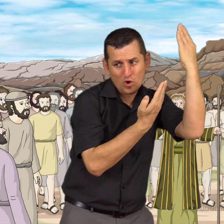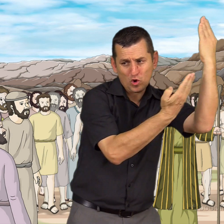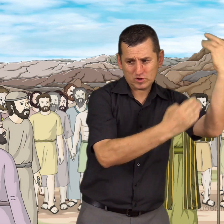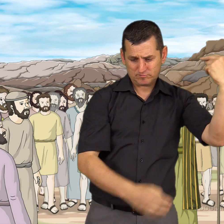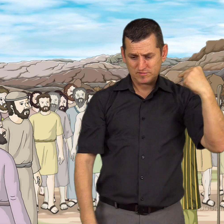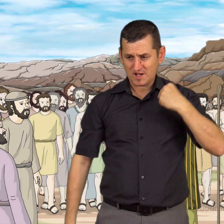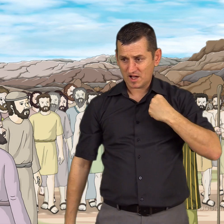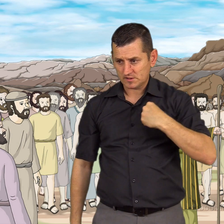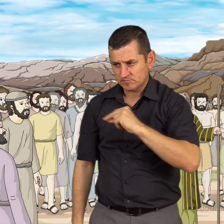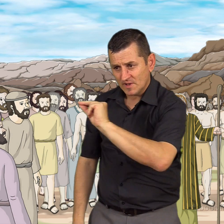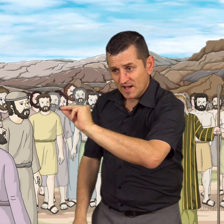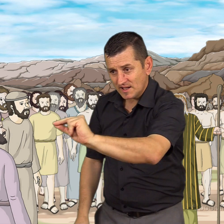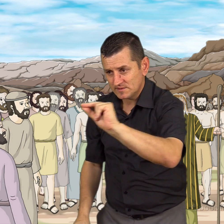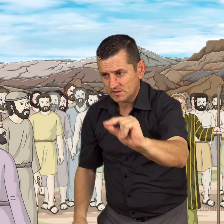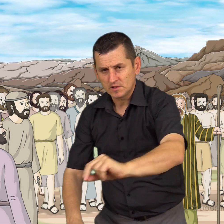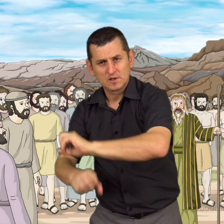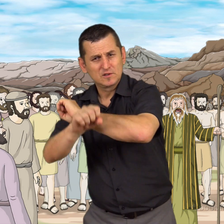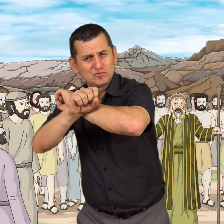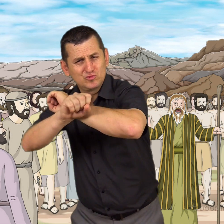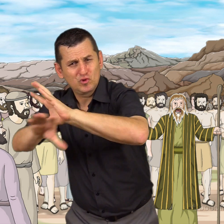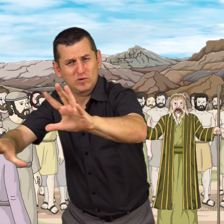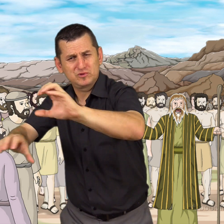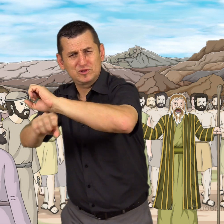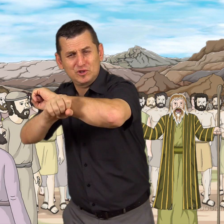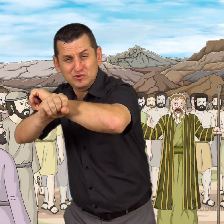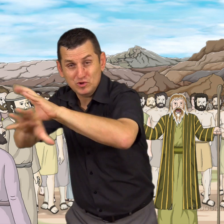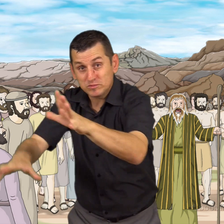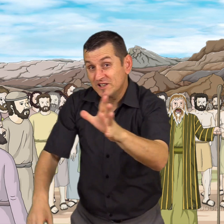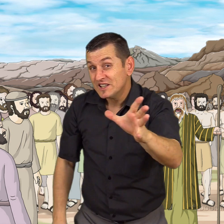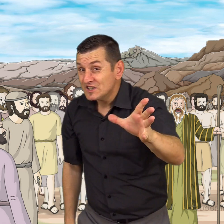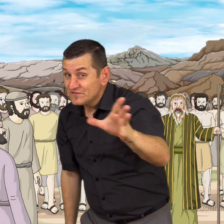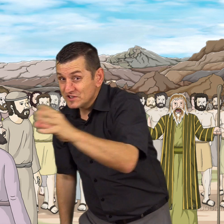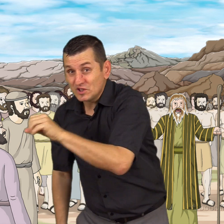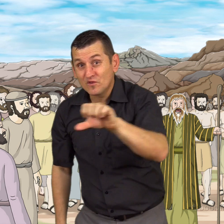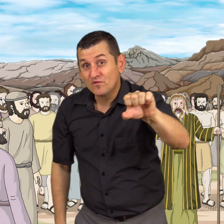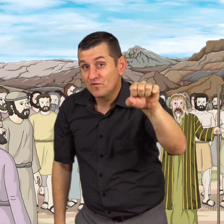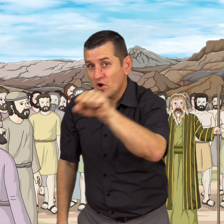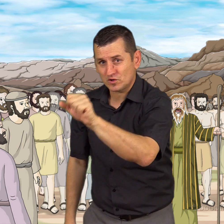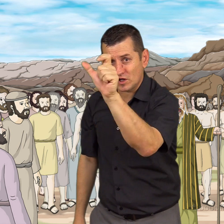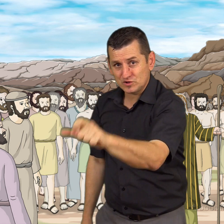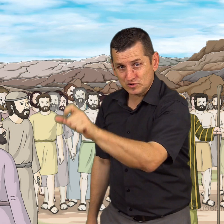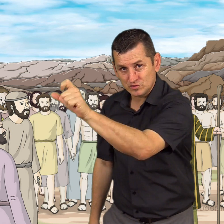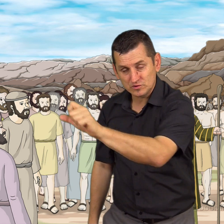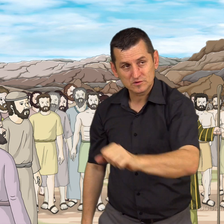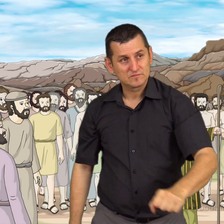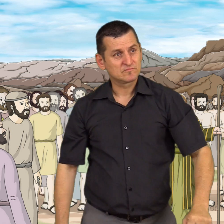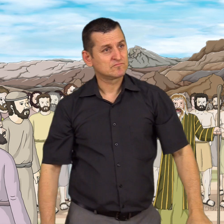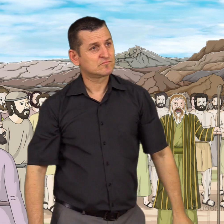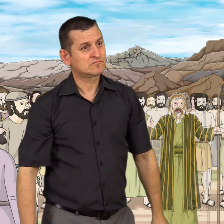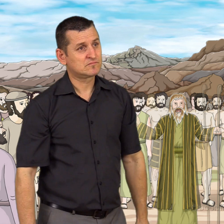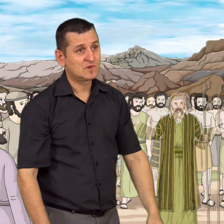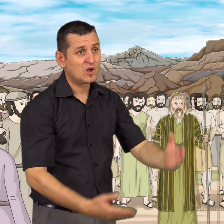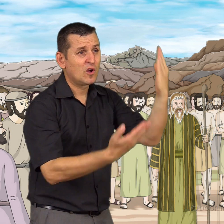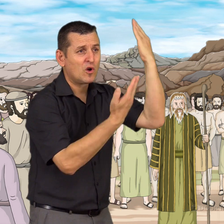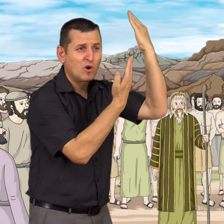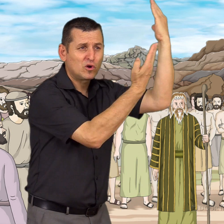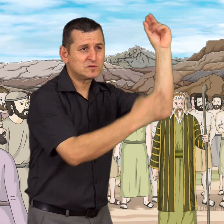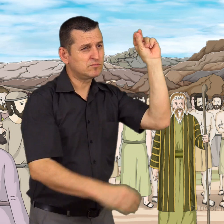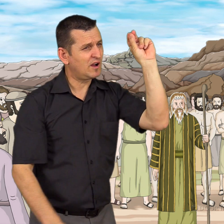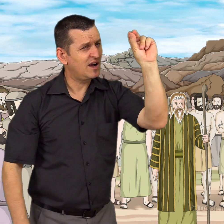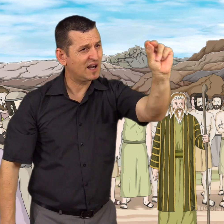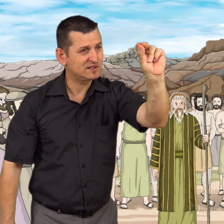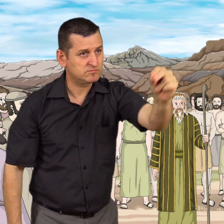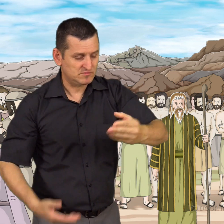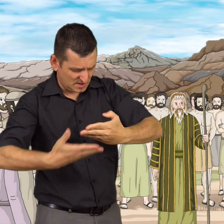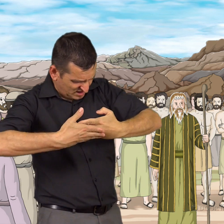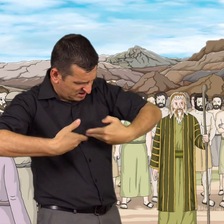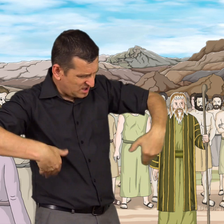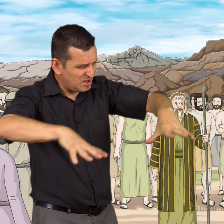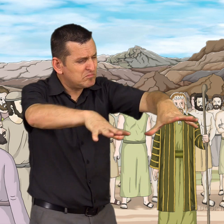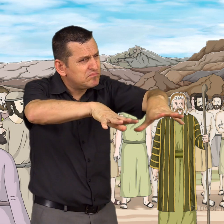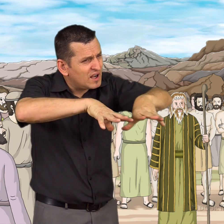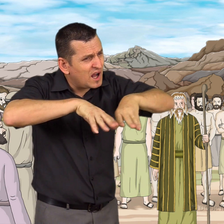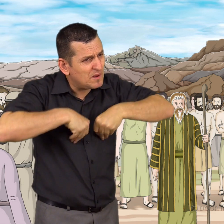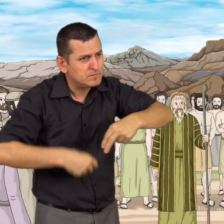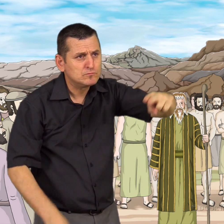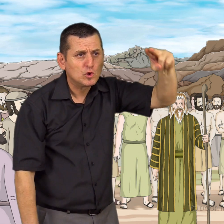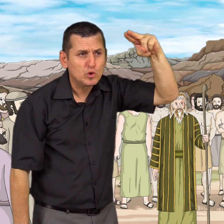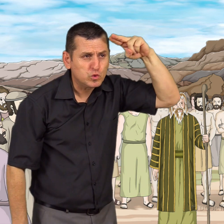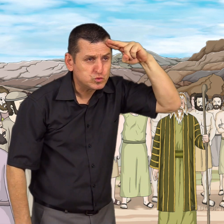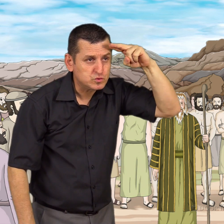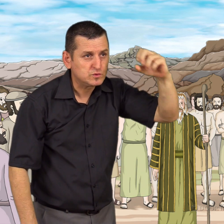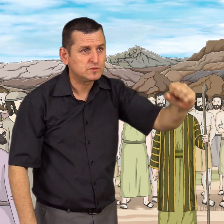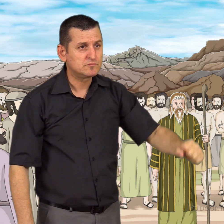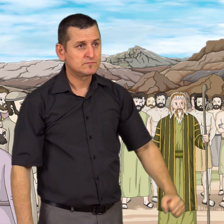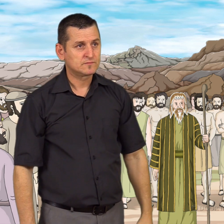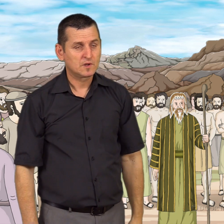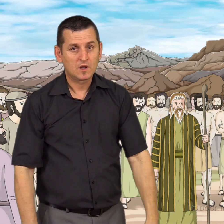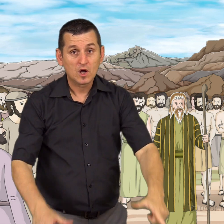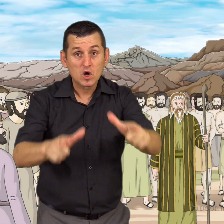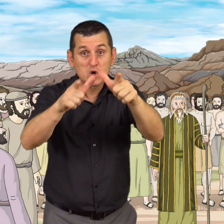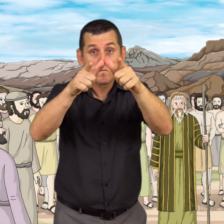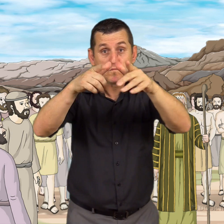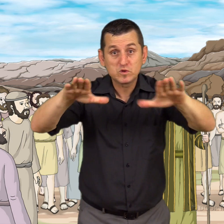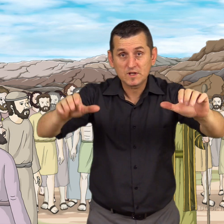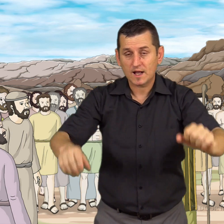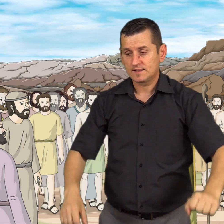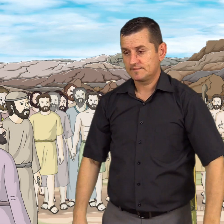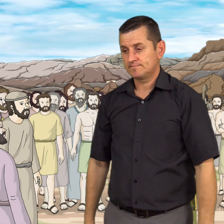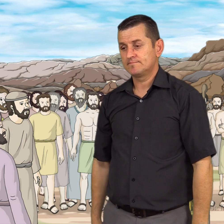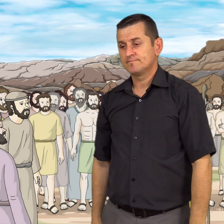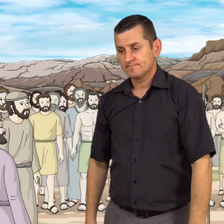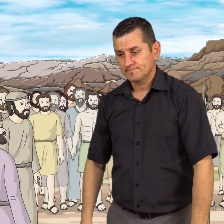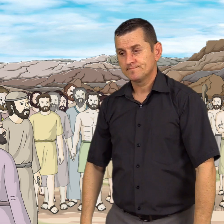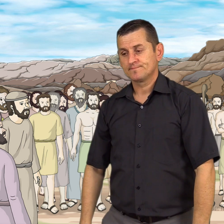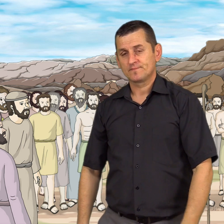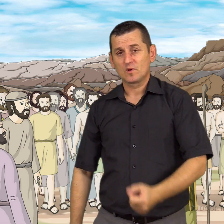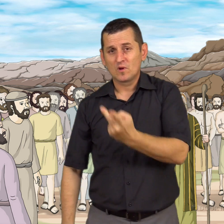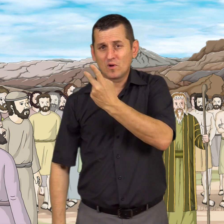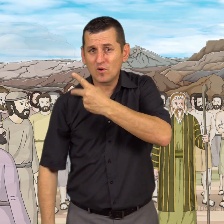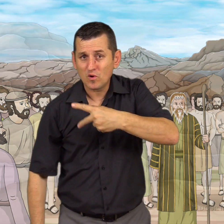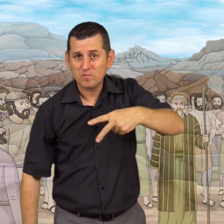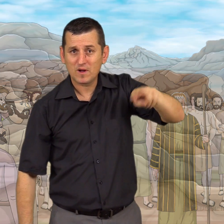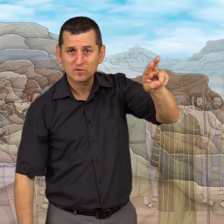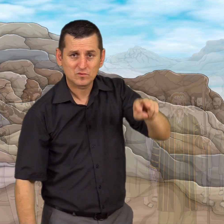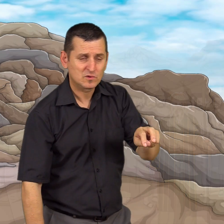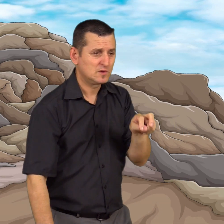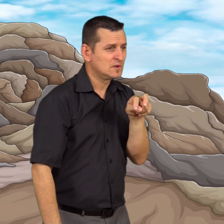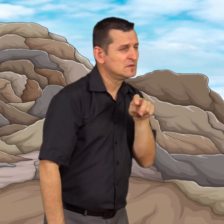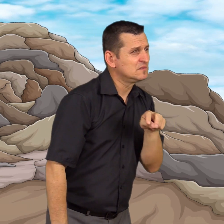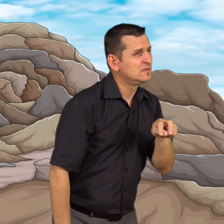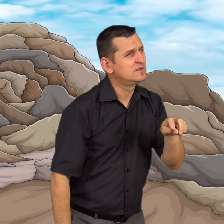And all the people answered together, “We will do everything that the LORD has spoken.”